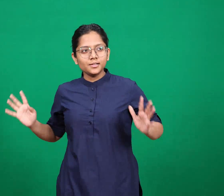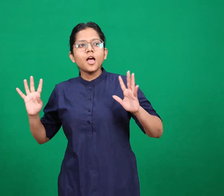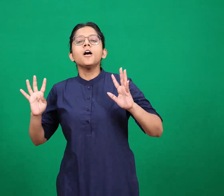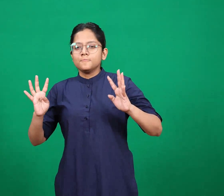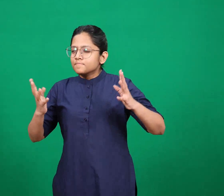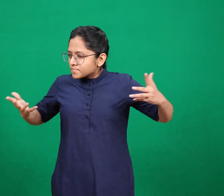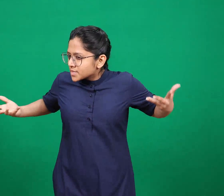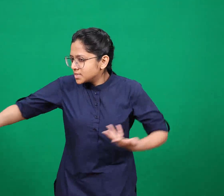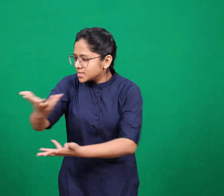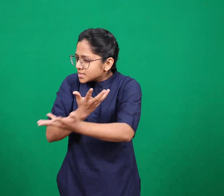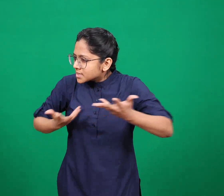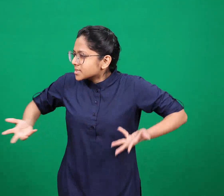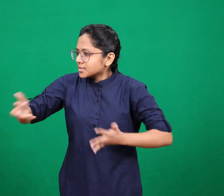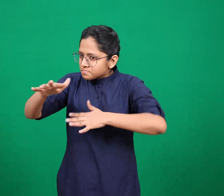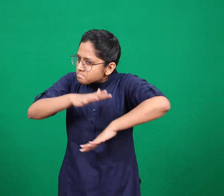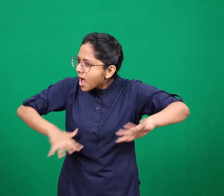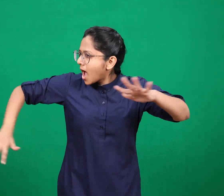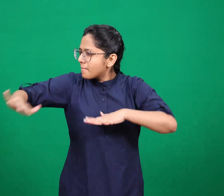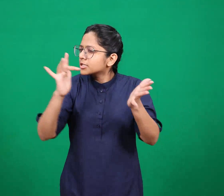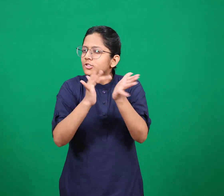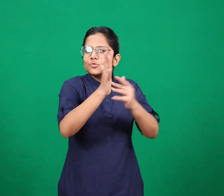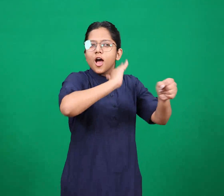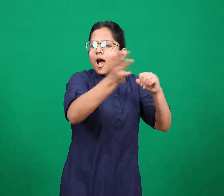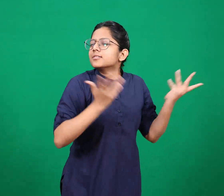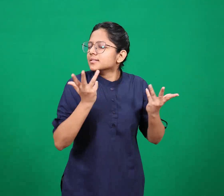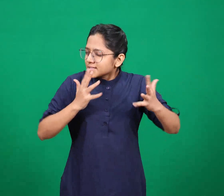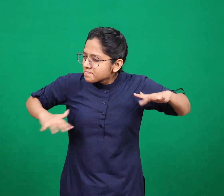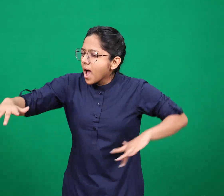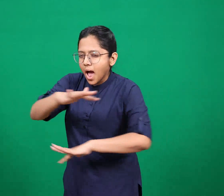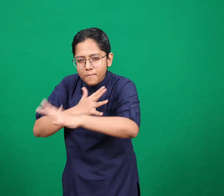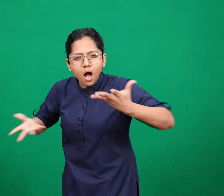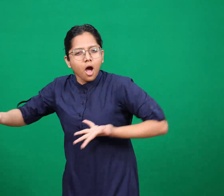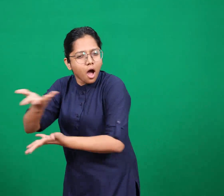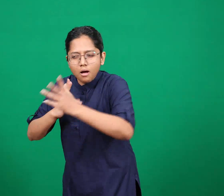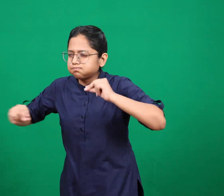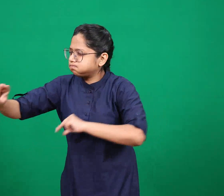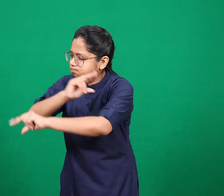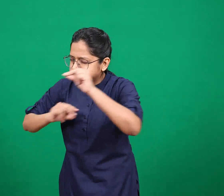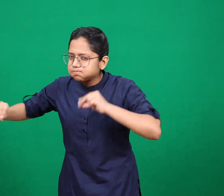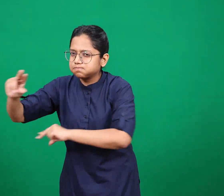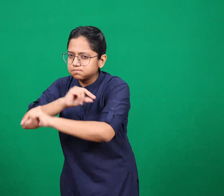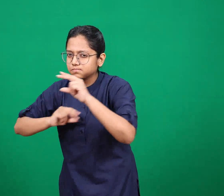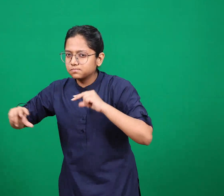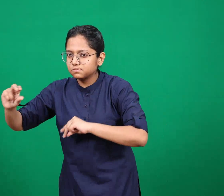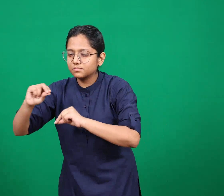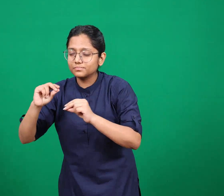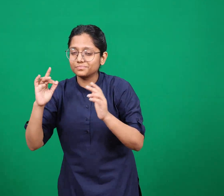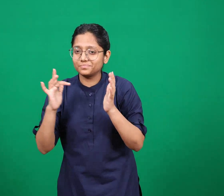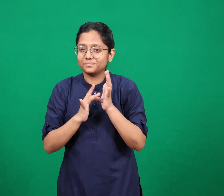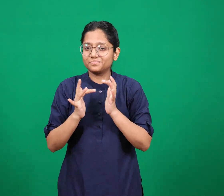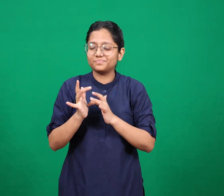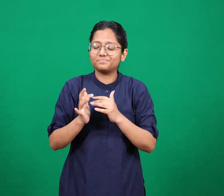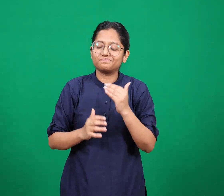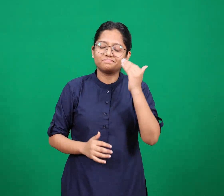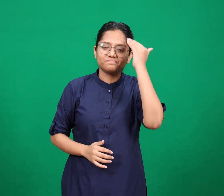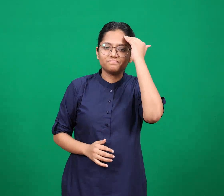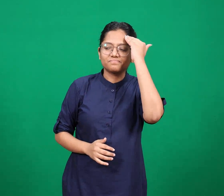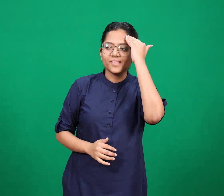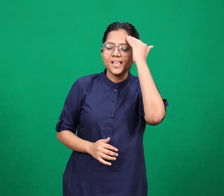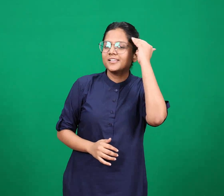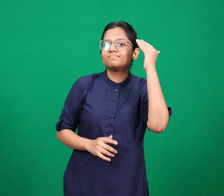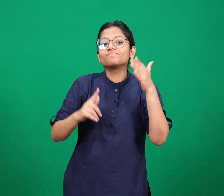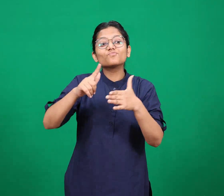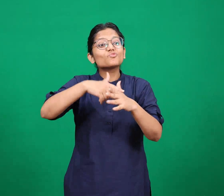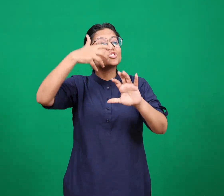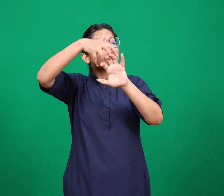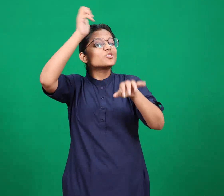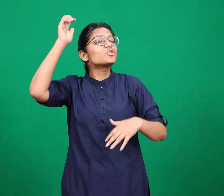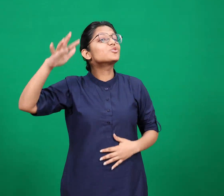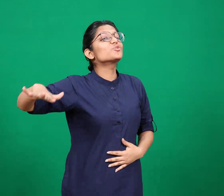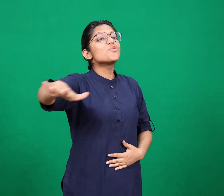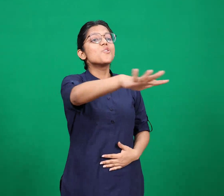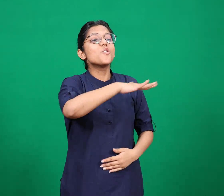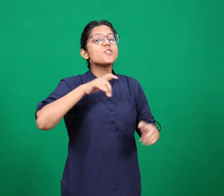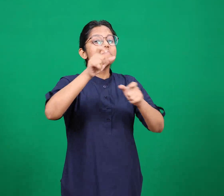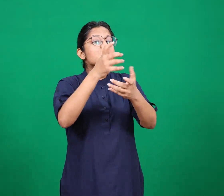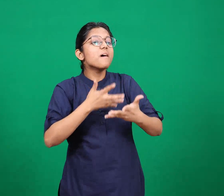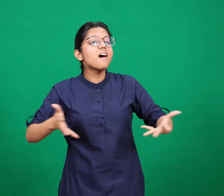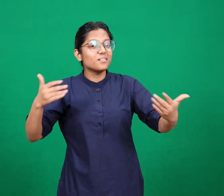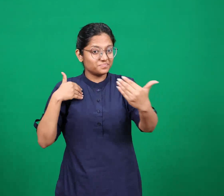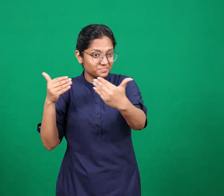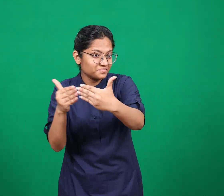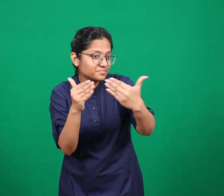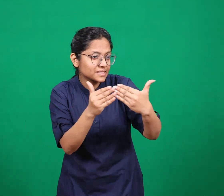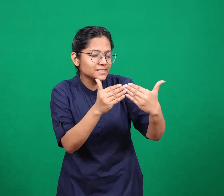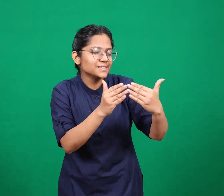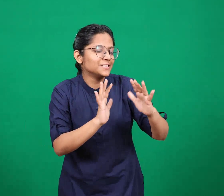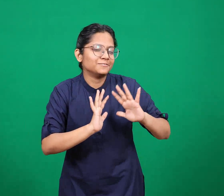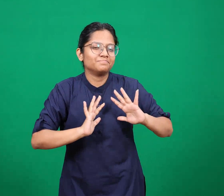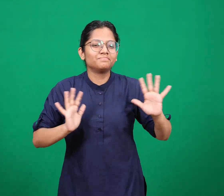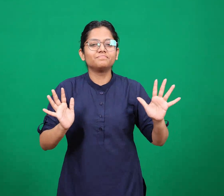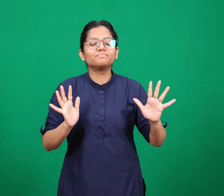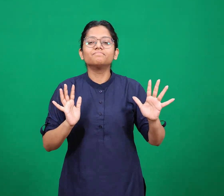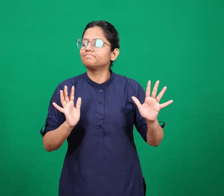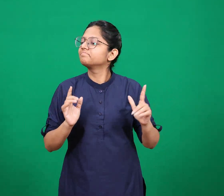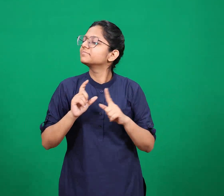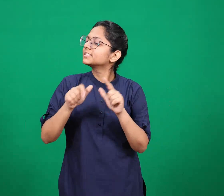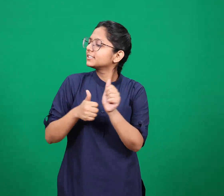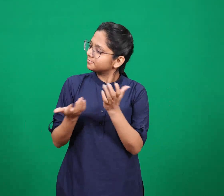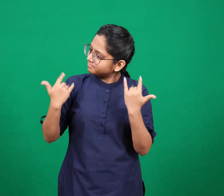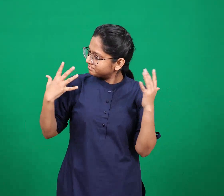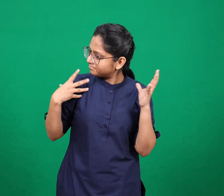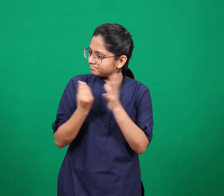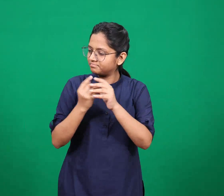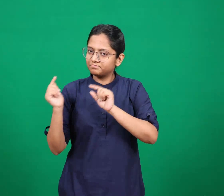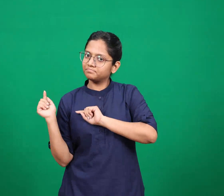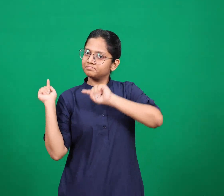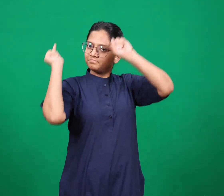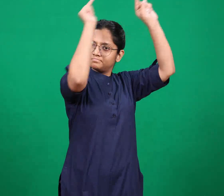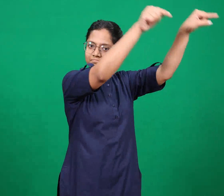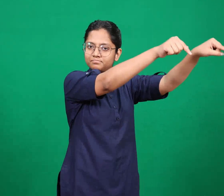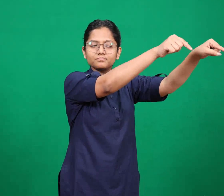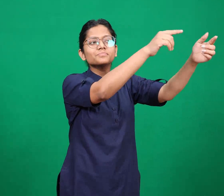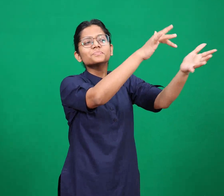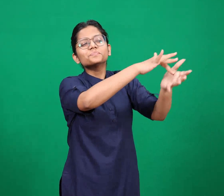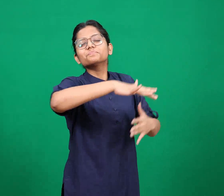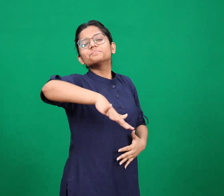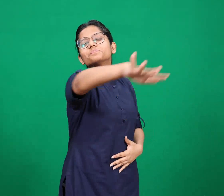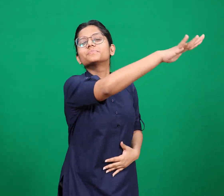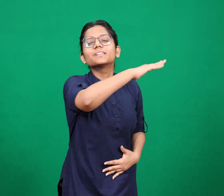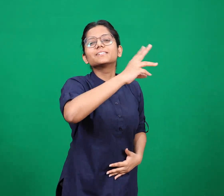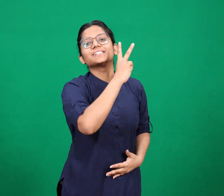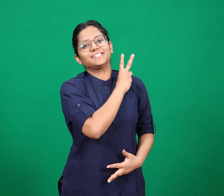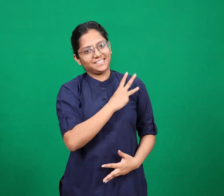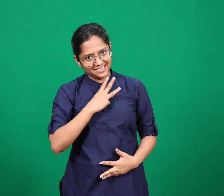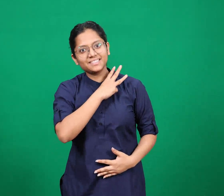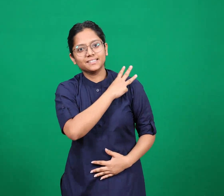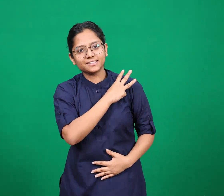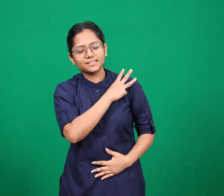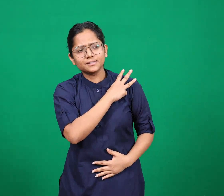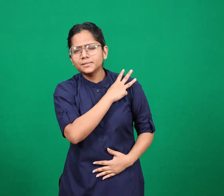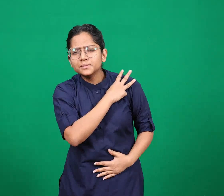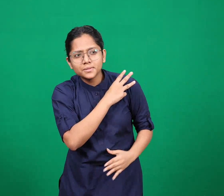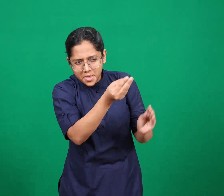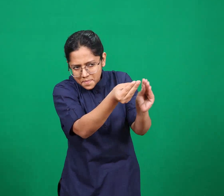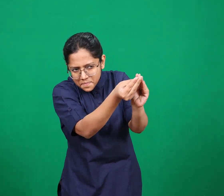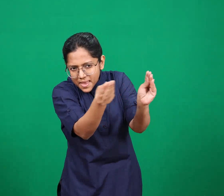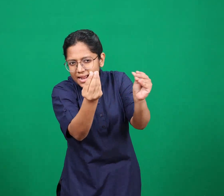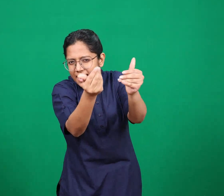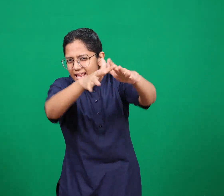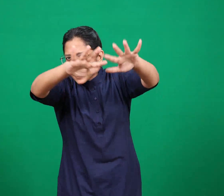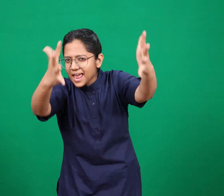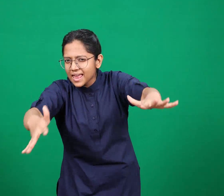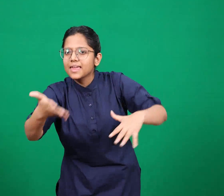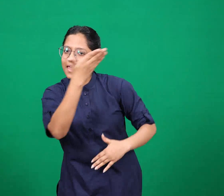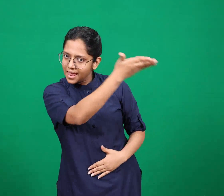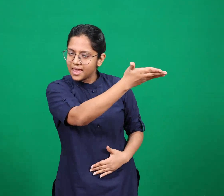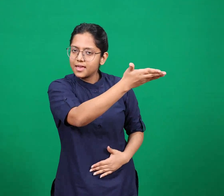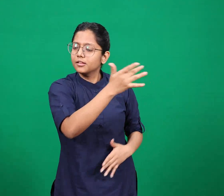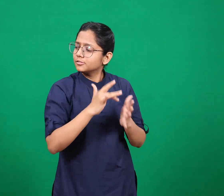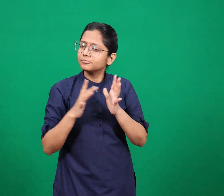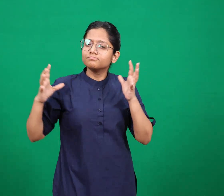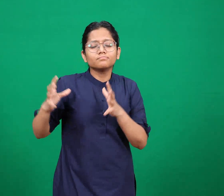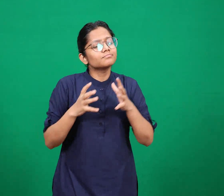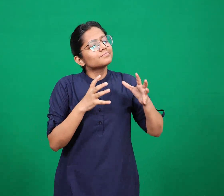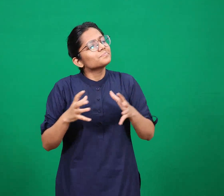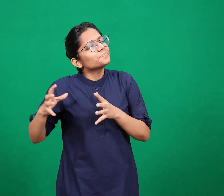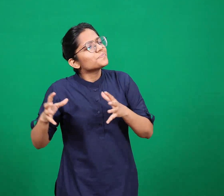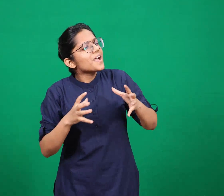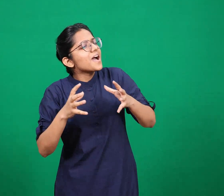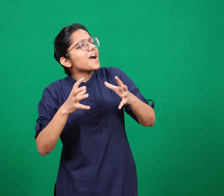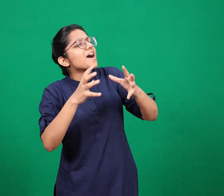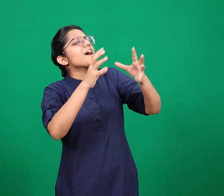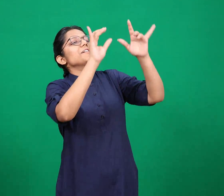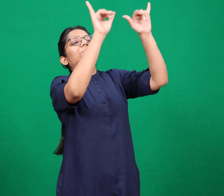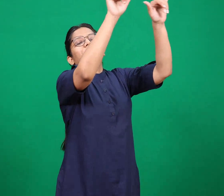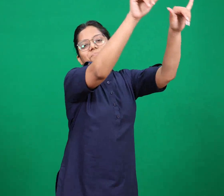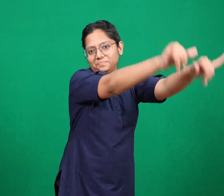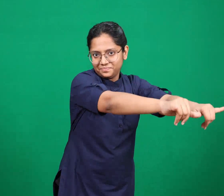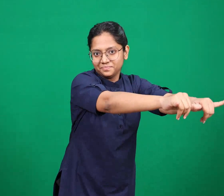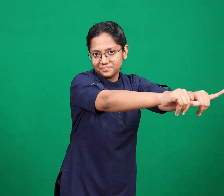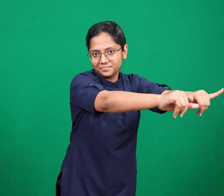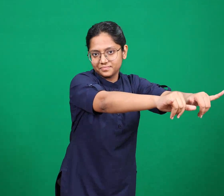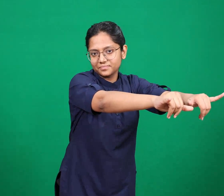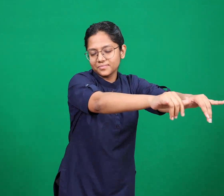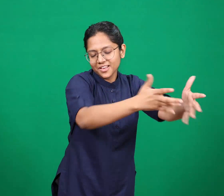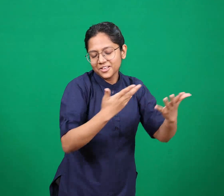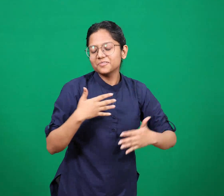As a result, Jesus no longer went about publicly among the Jews, but He withdrew to a town called Ephraim in an area near the wilderness.